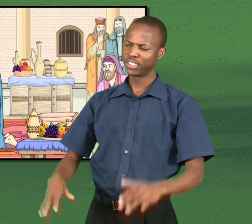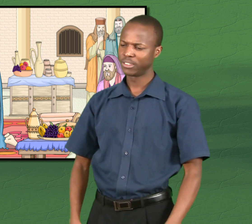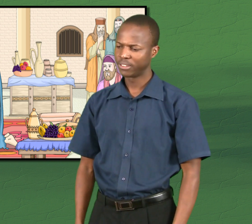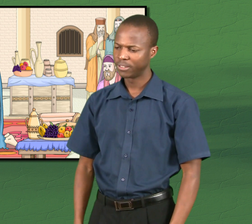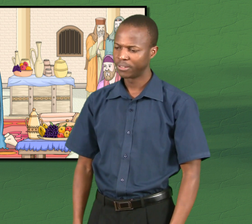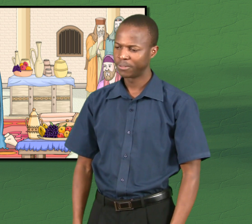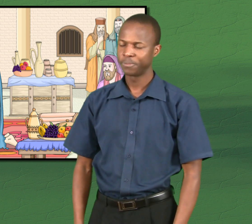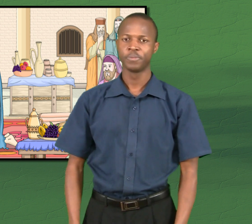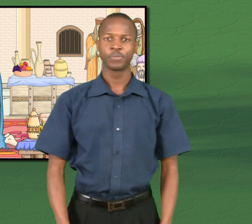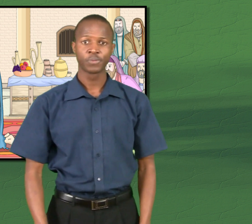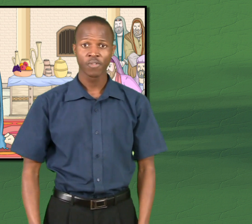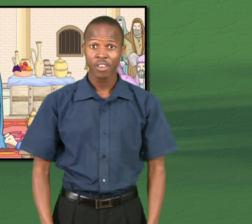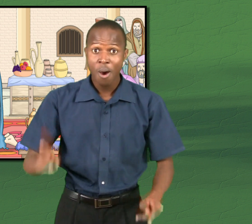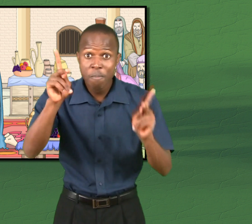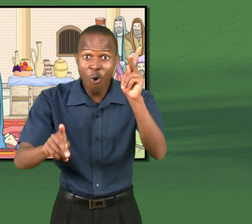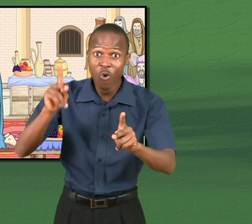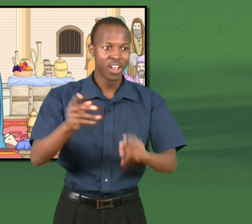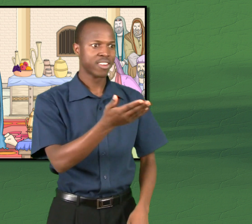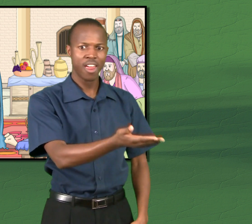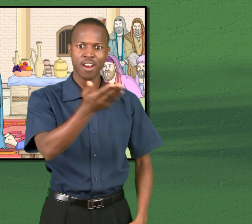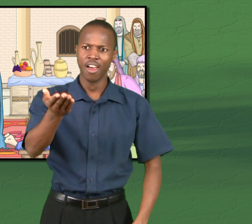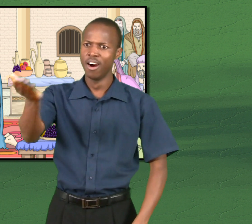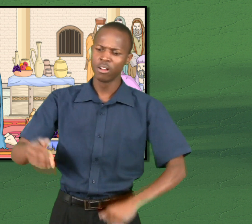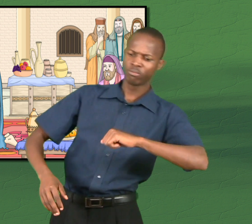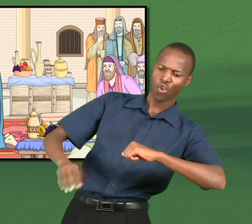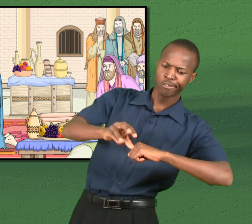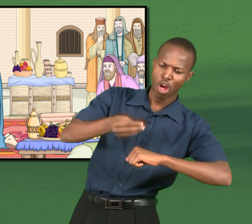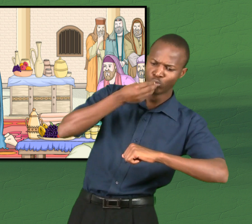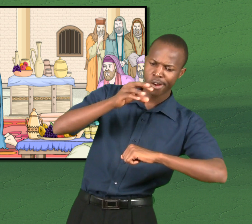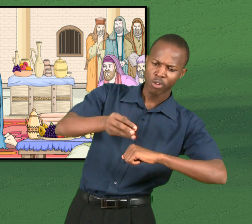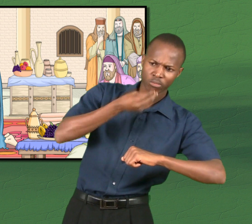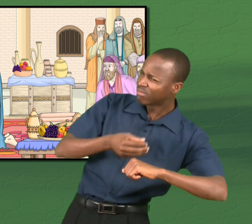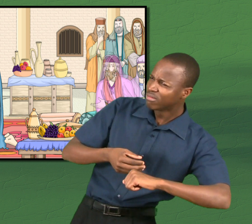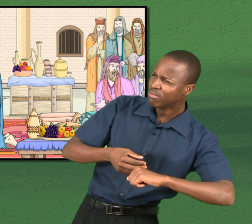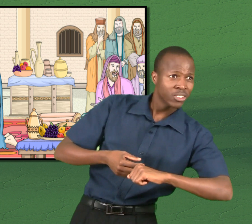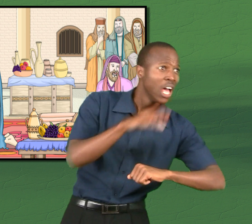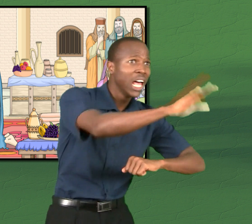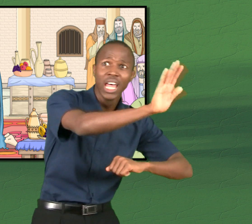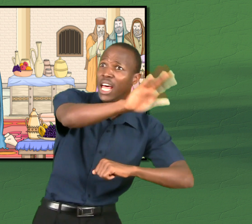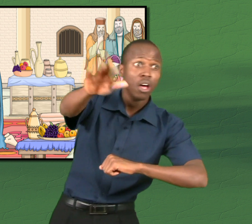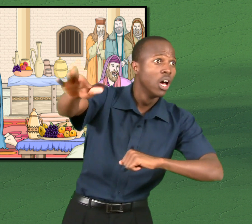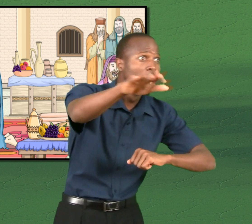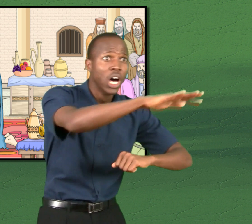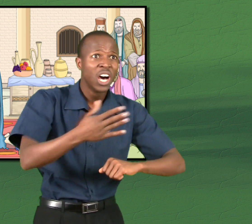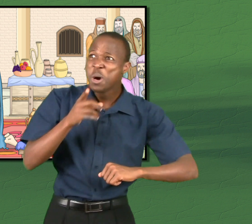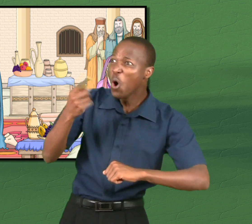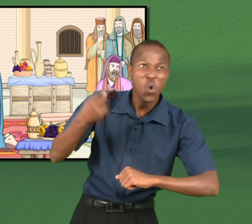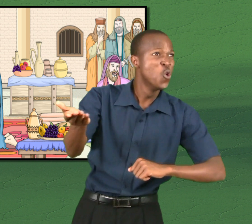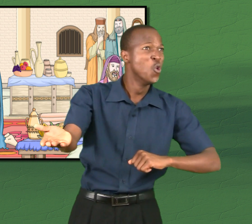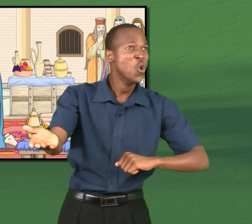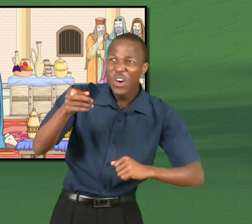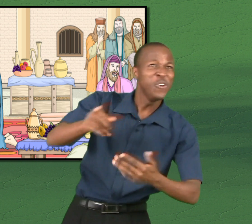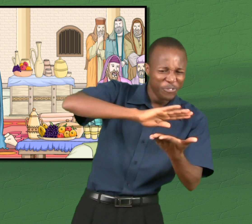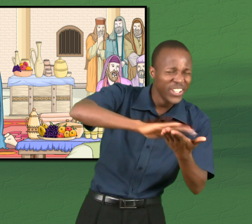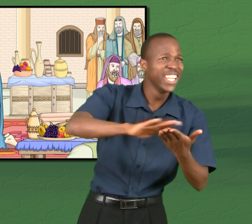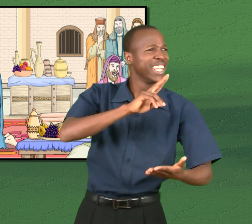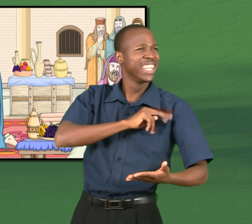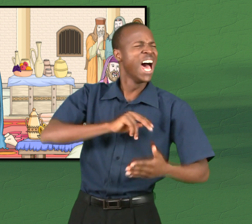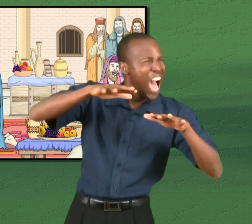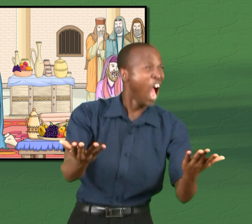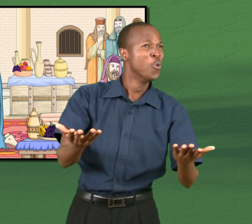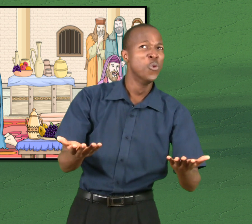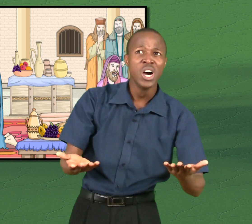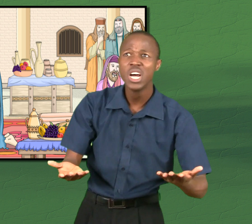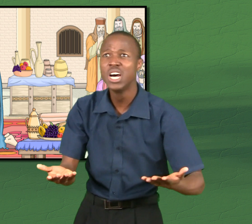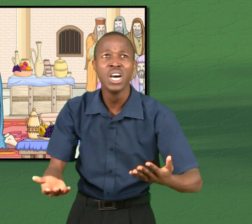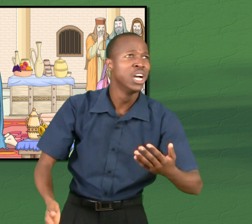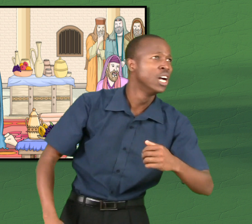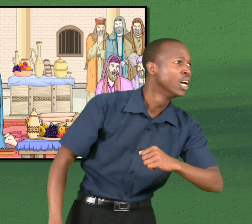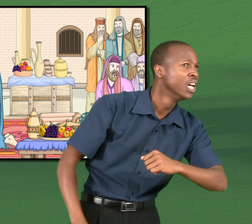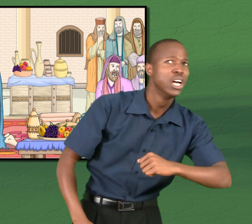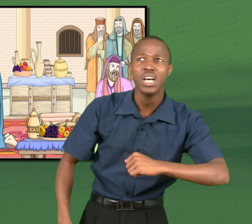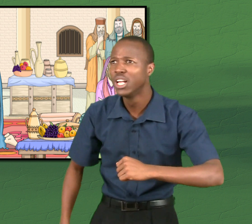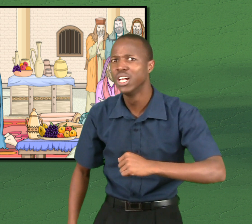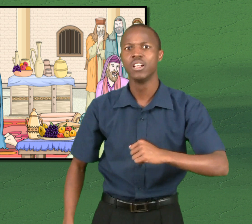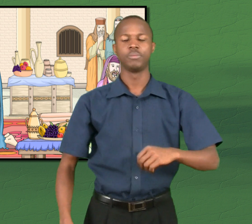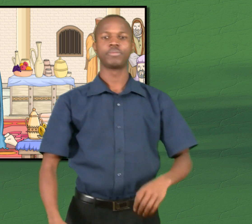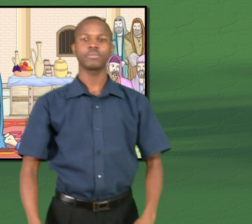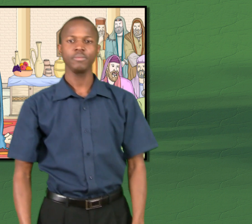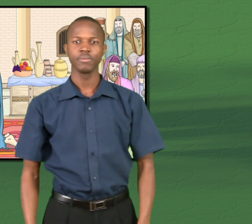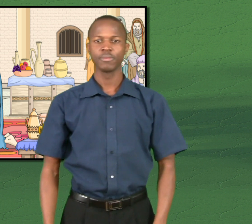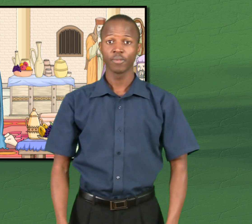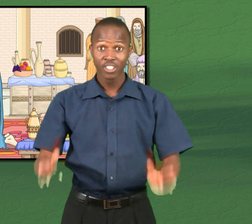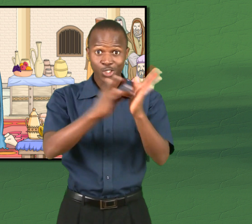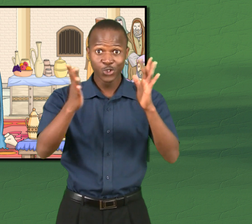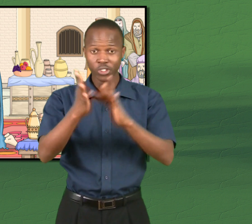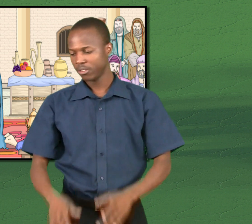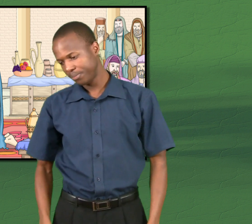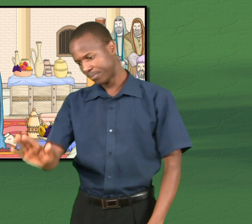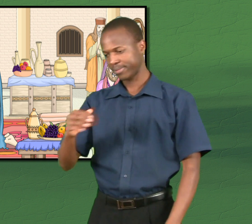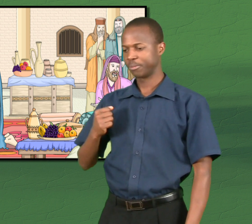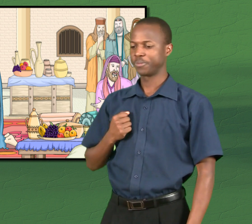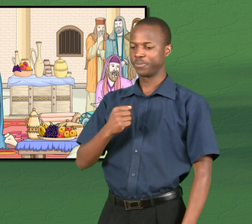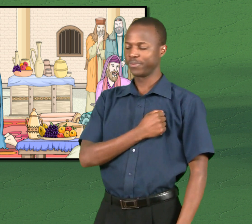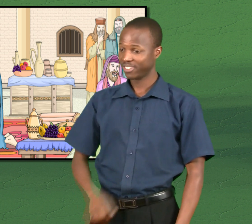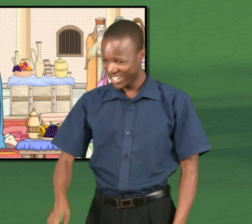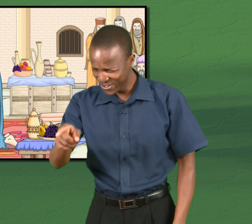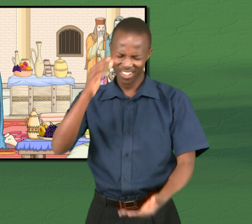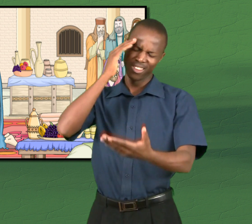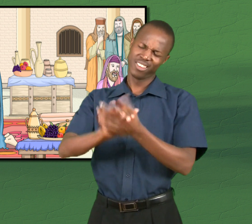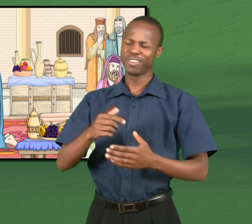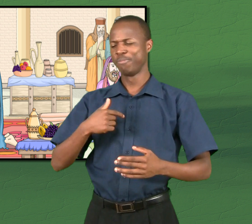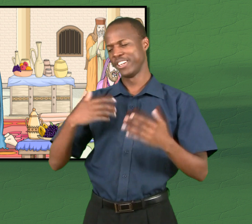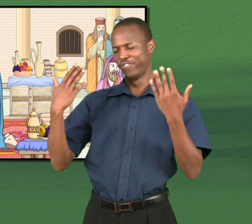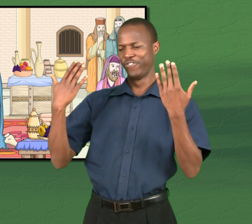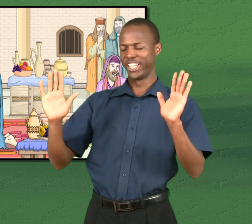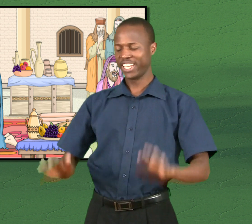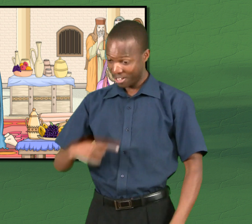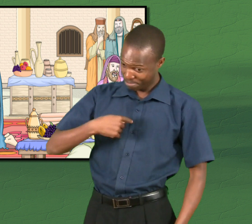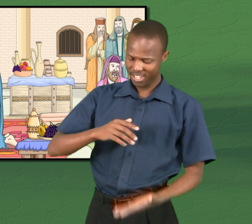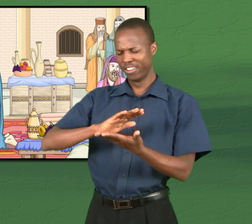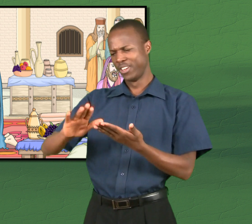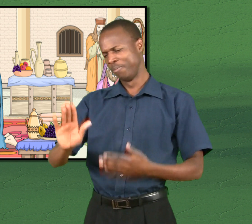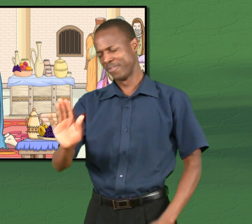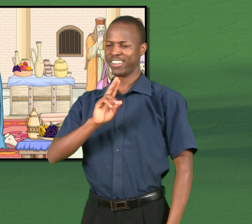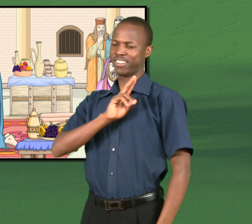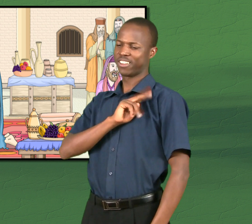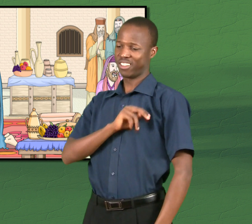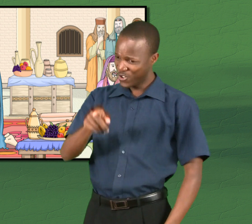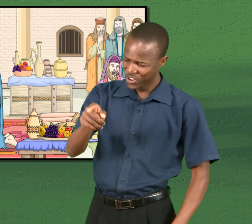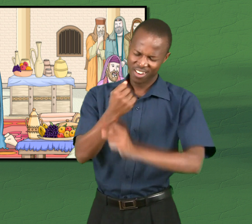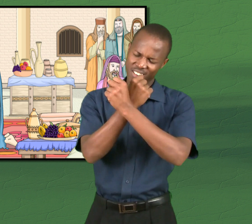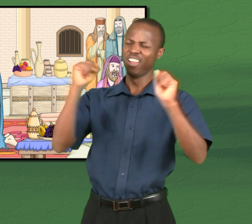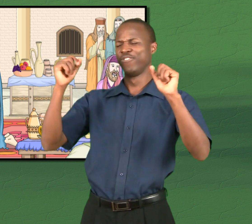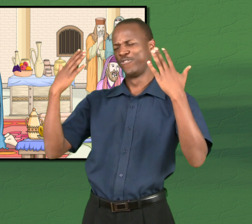But those at the table began to say to themselves, “Who is this who even forgives sins?”